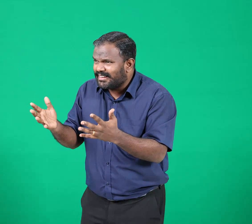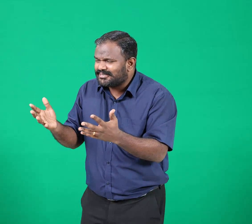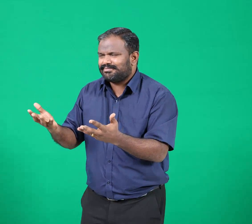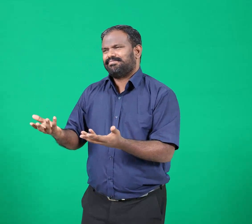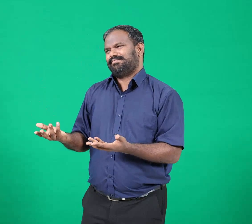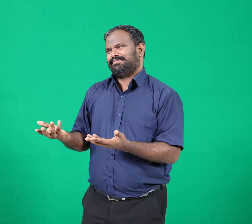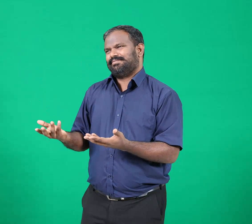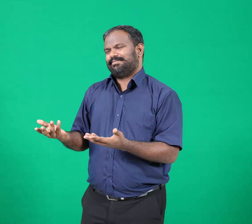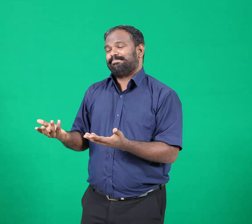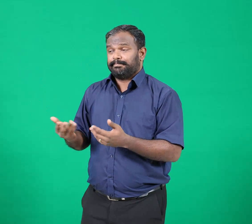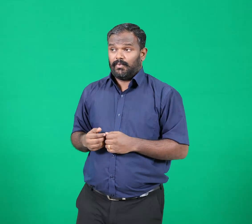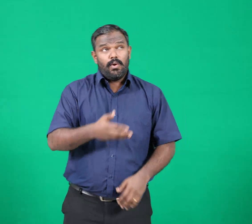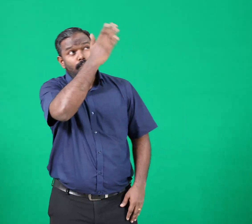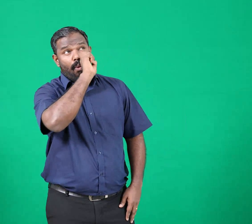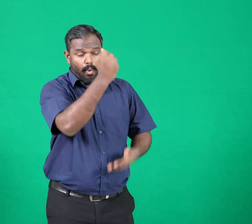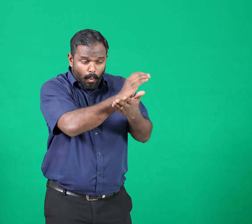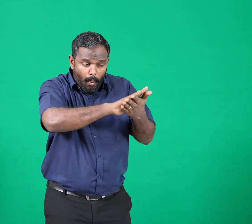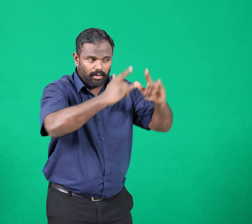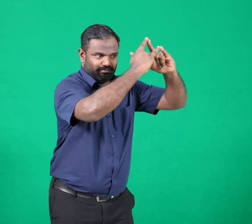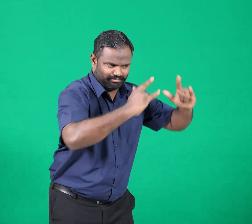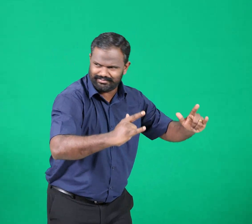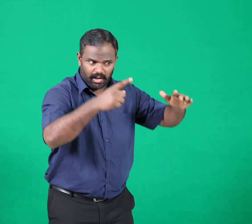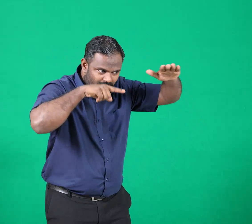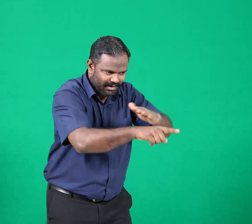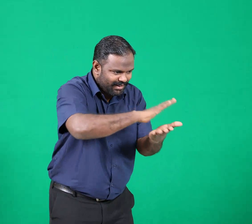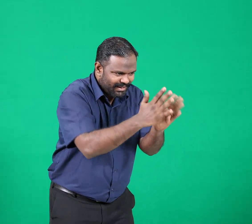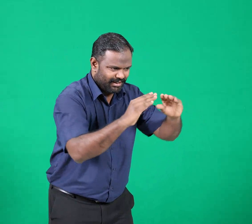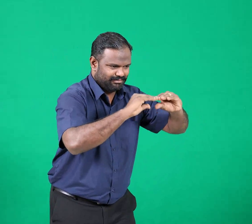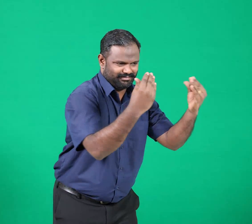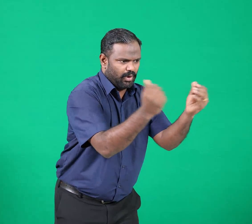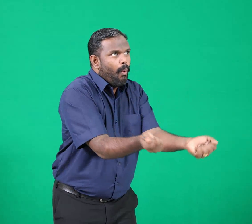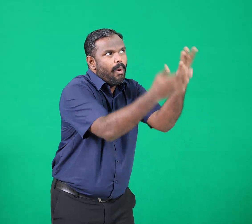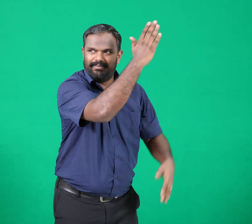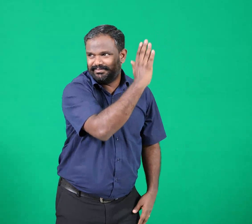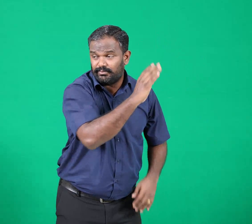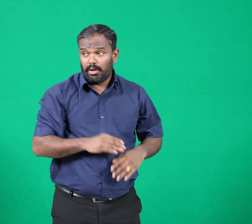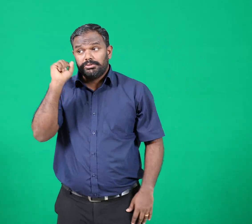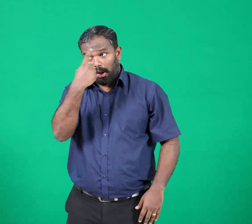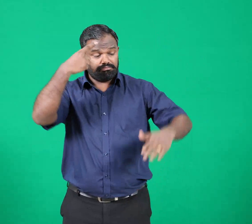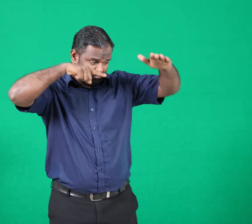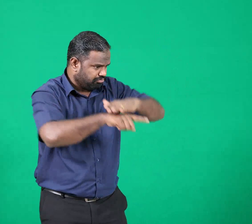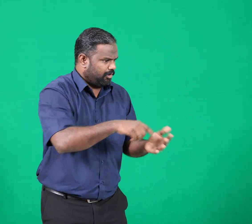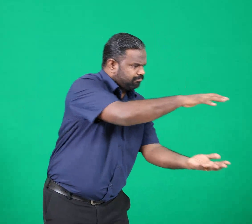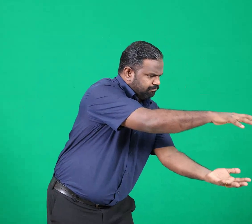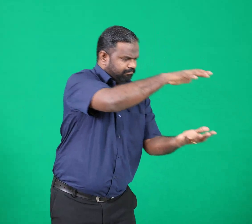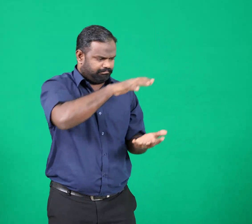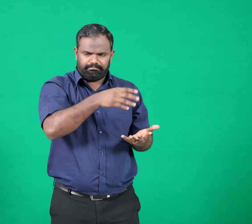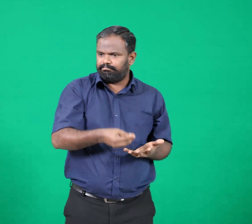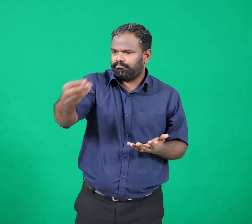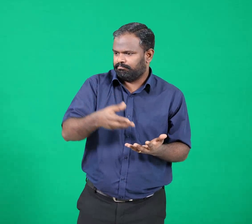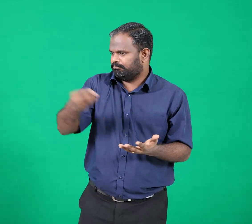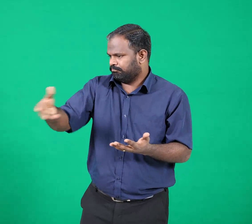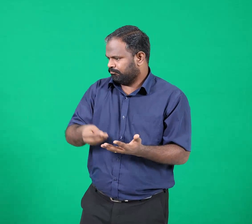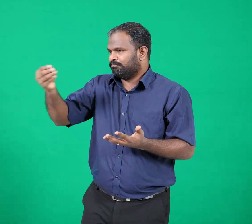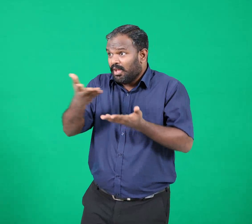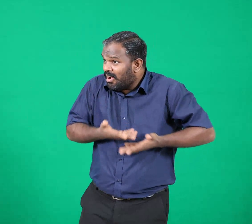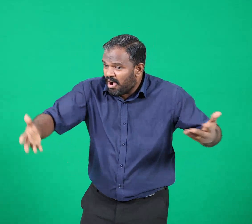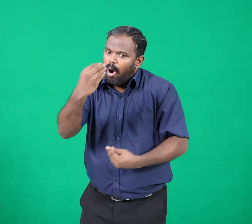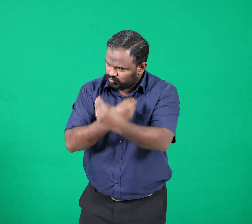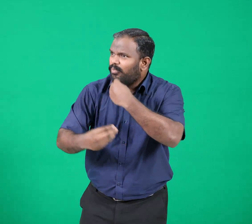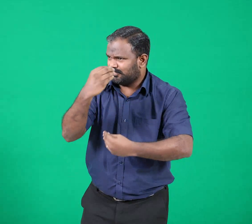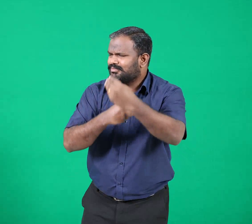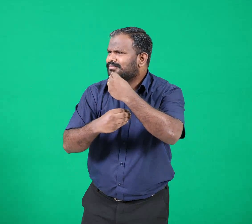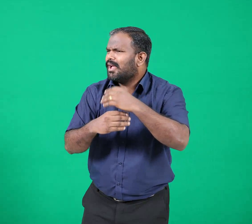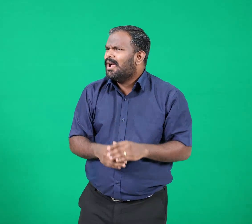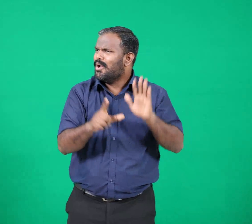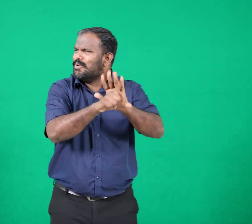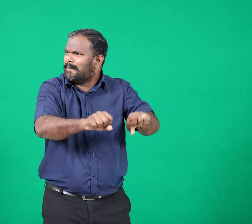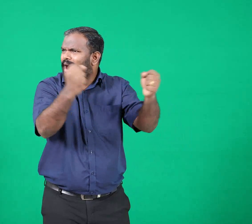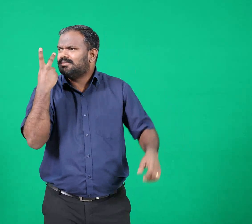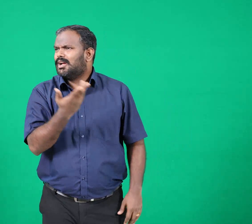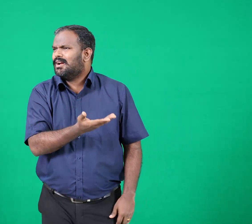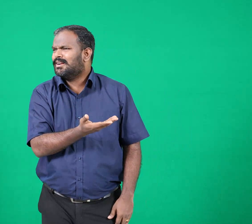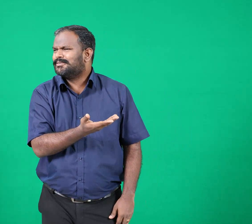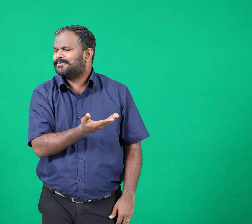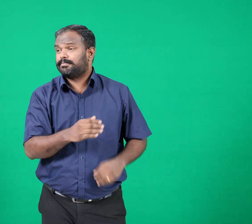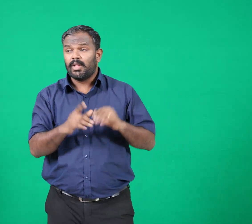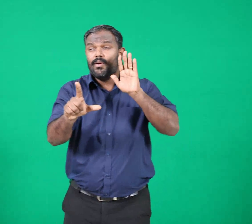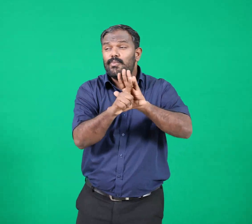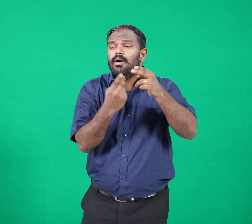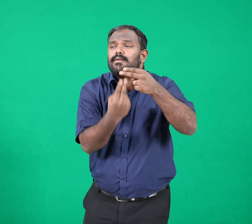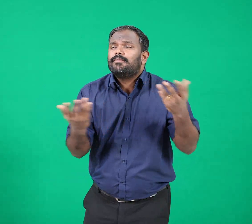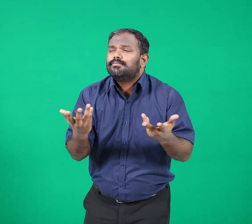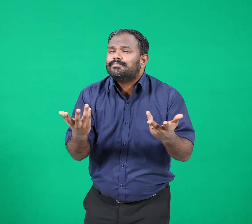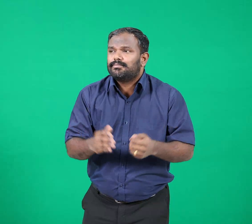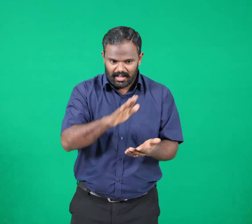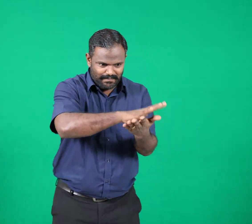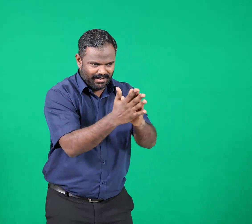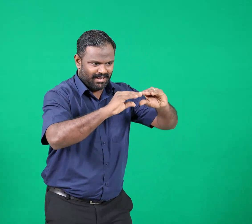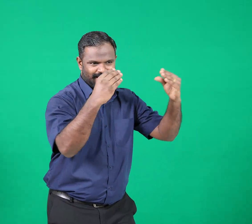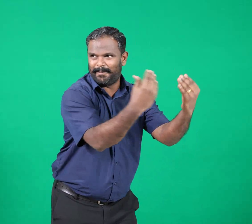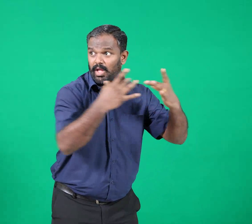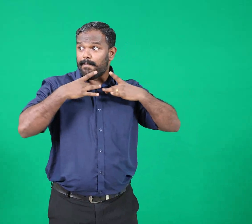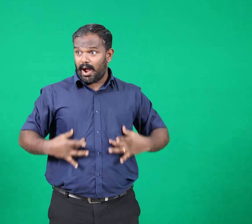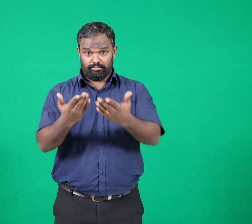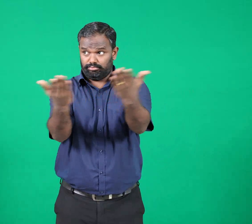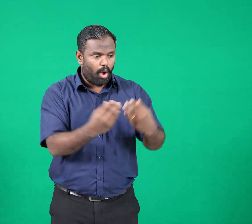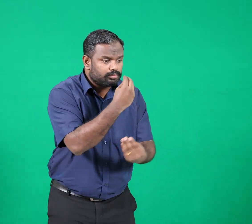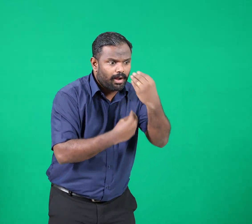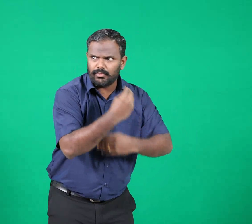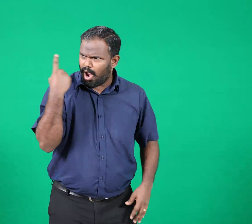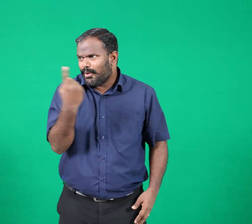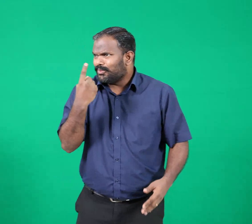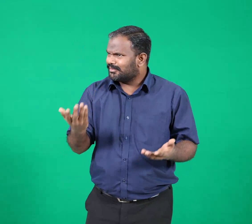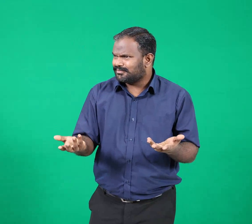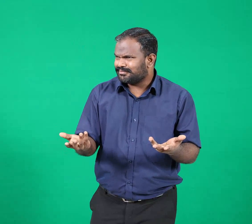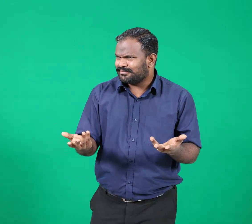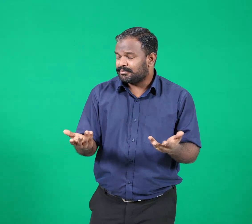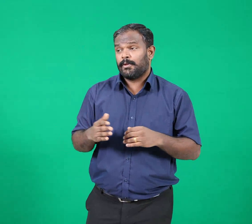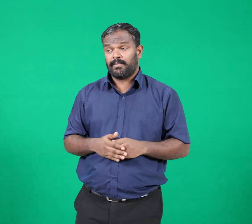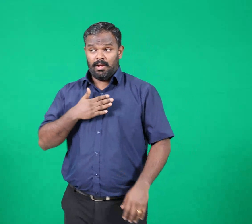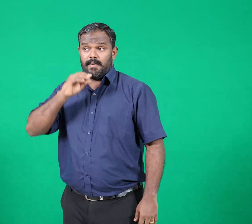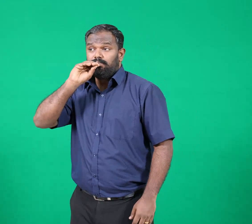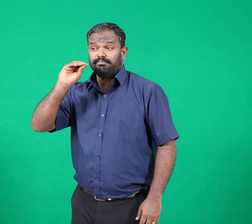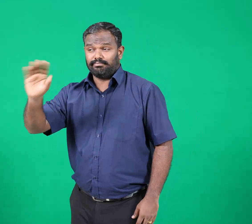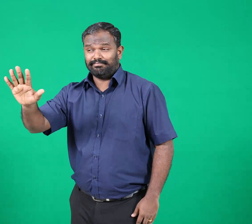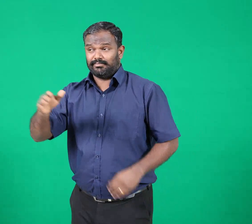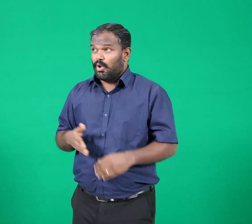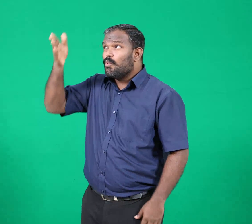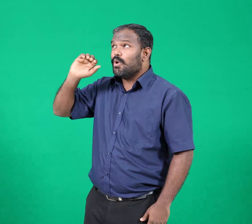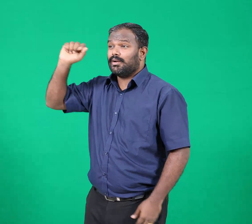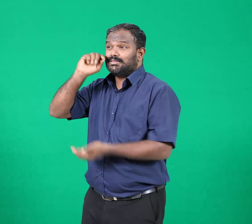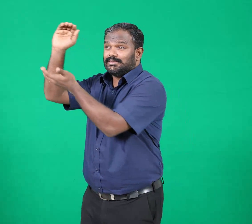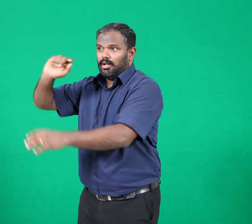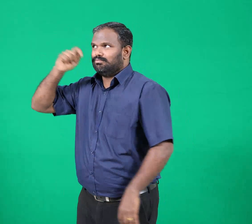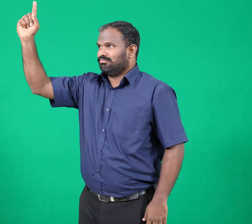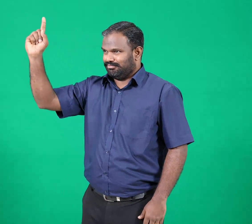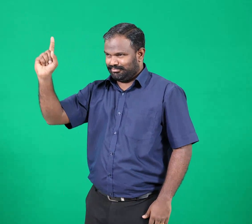He entered the house of God, took the consecrated bread and gave it to his companions, and ate what is lawful only for the priests to eat."